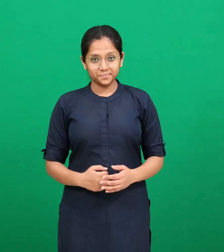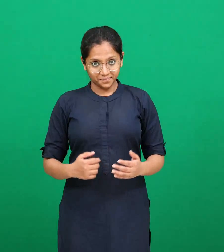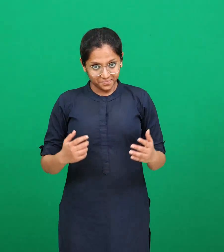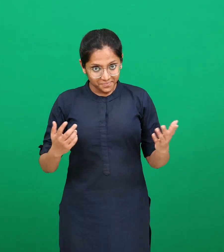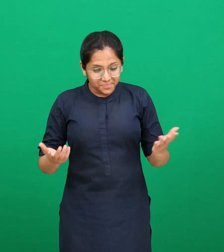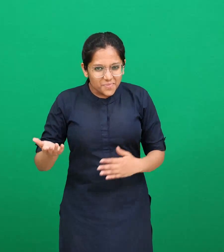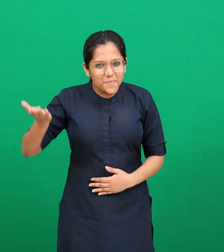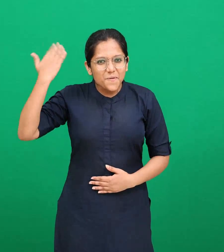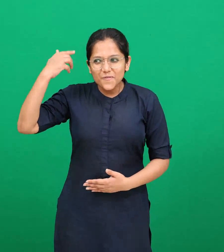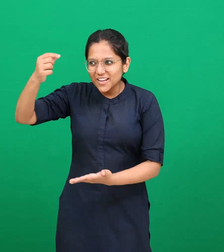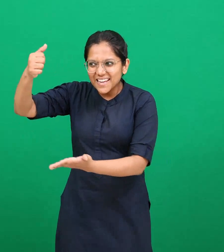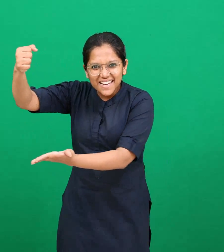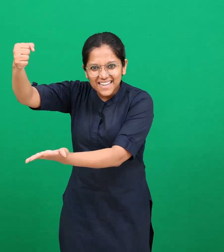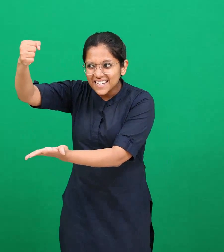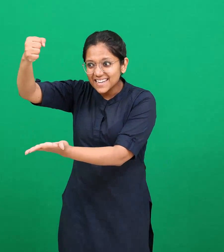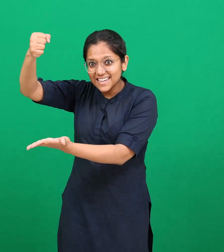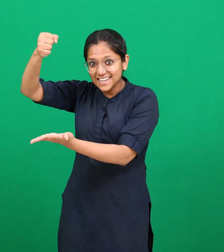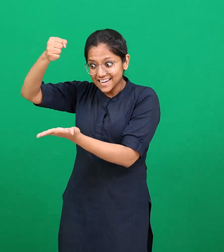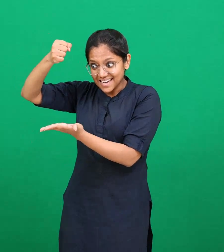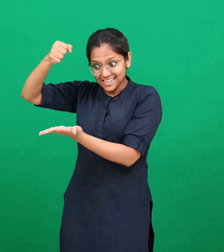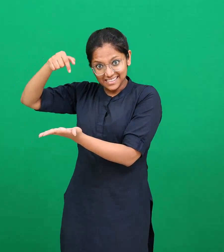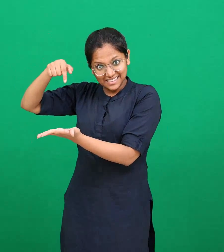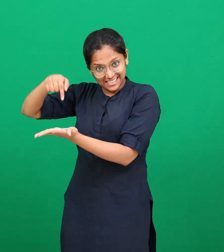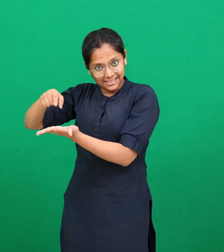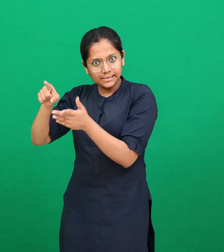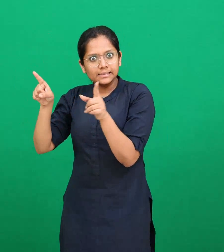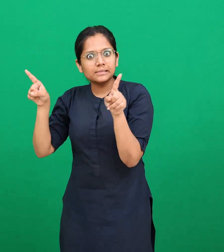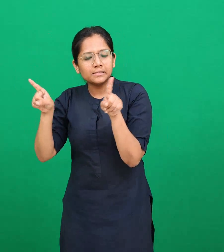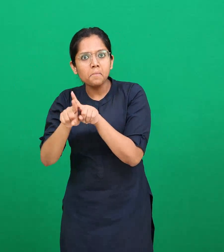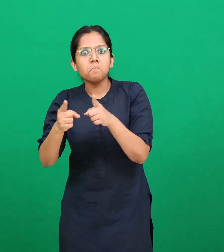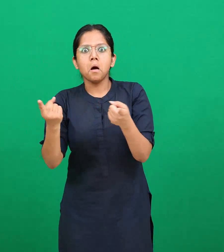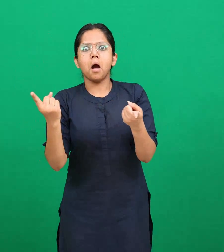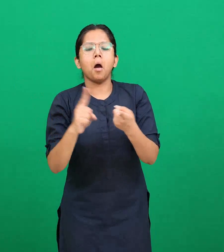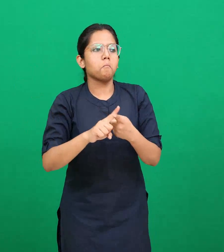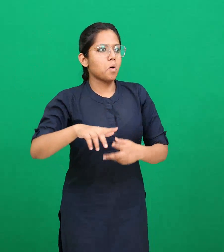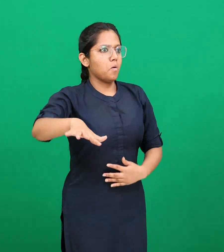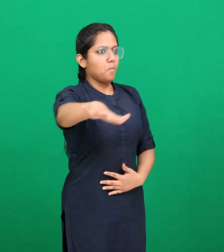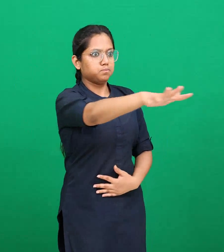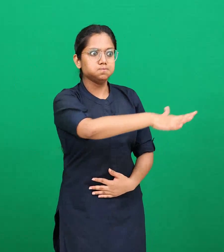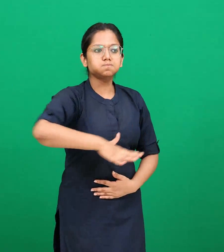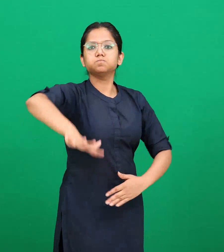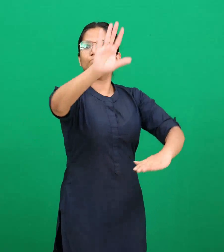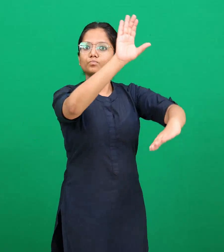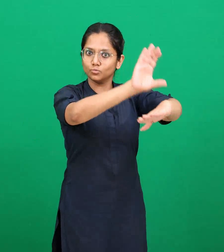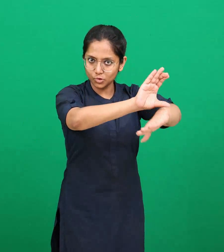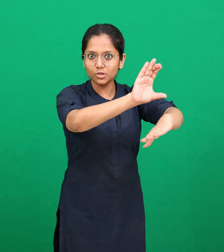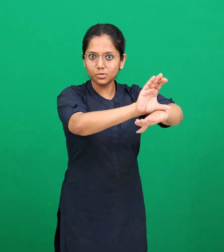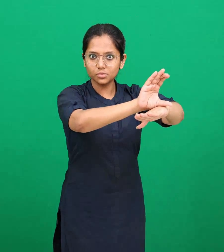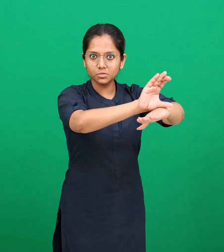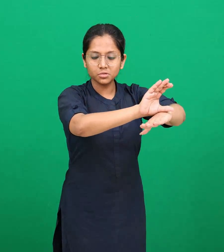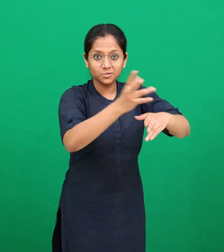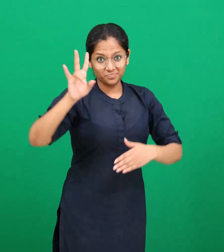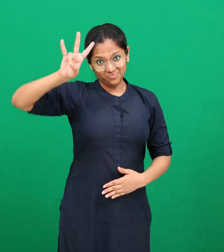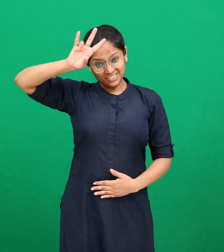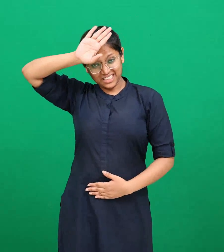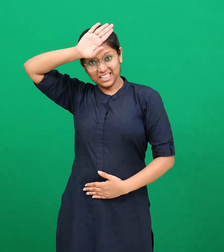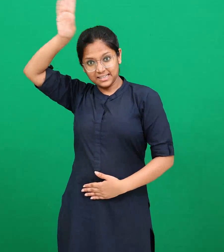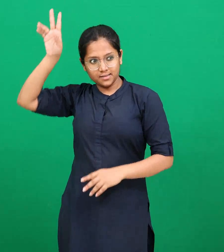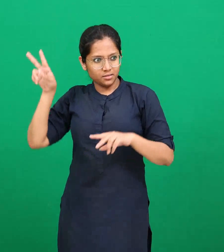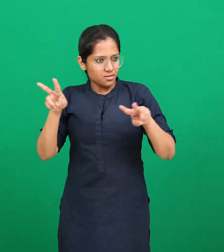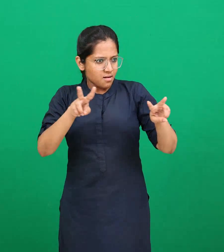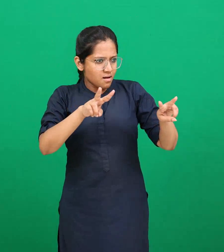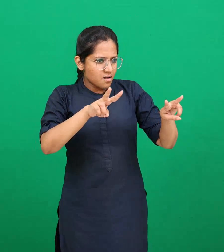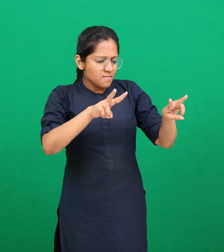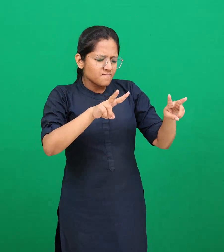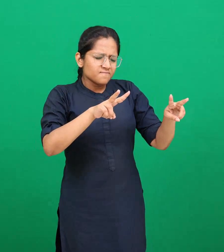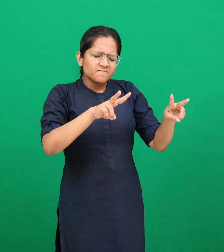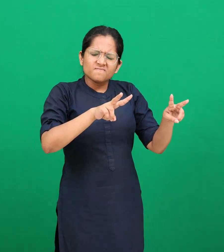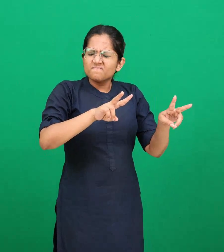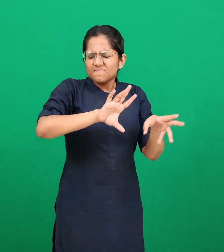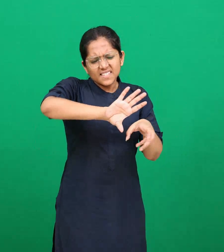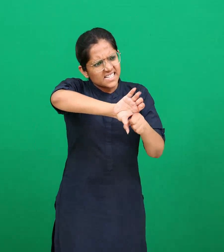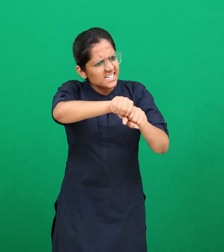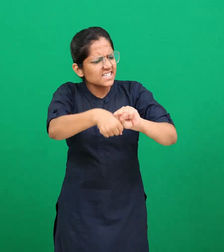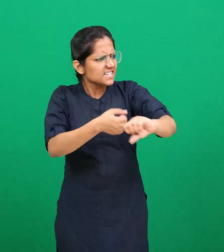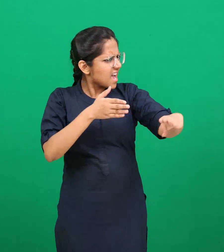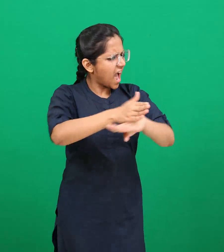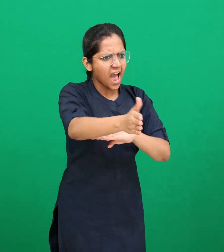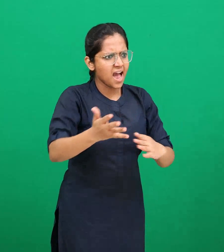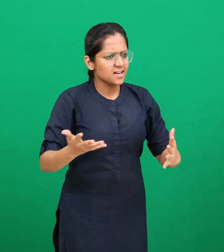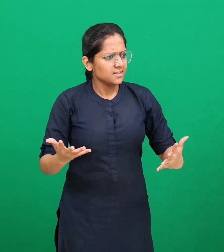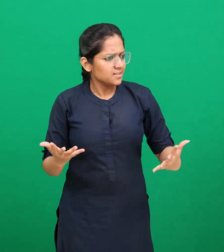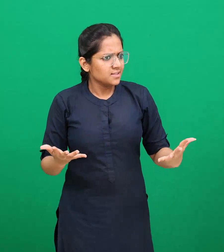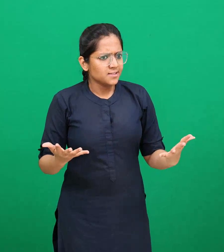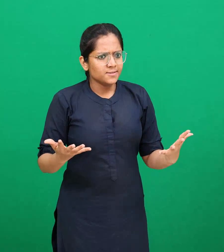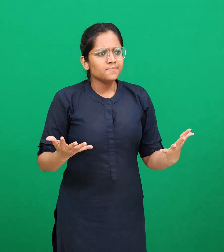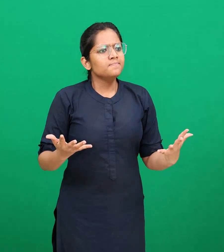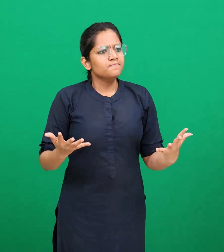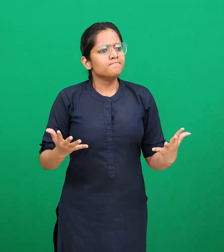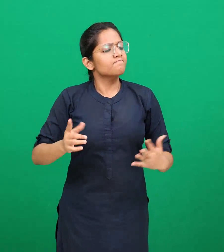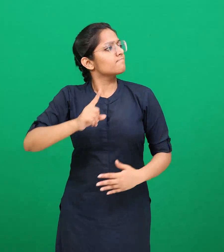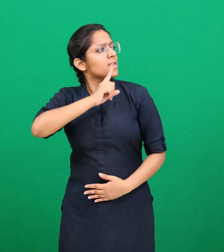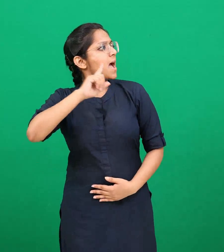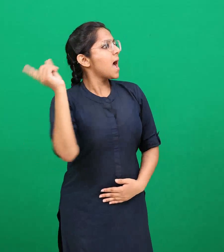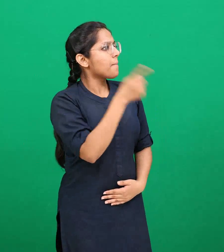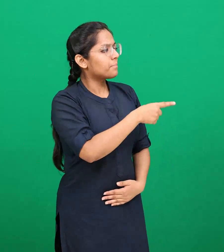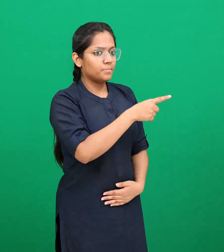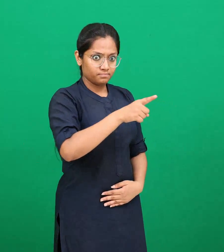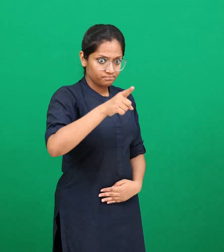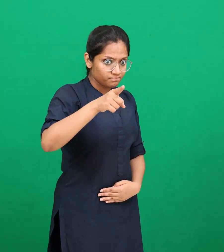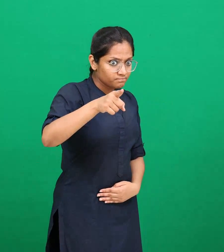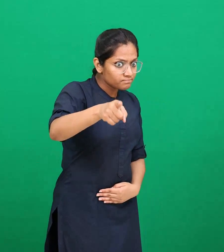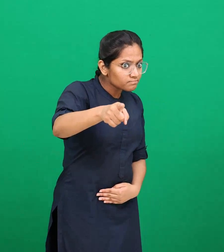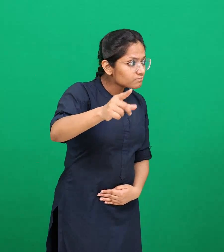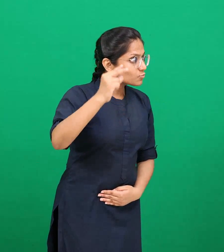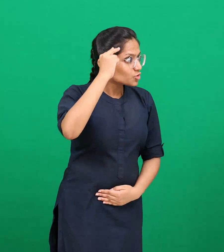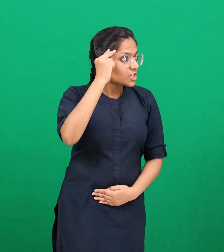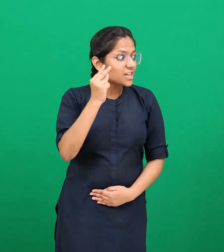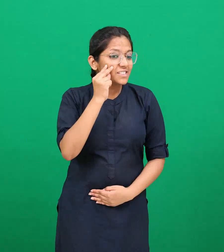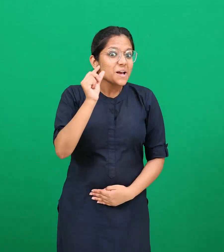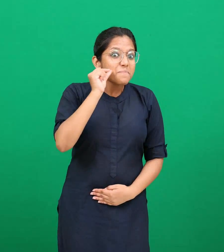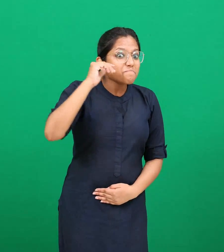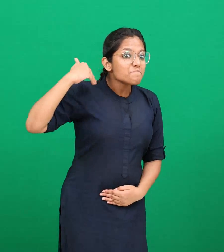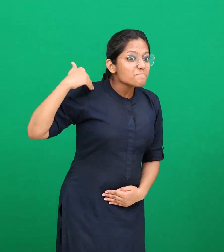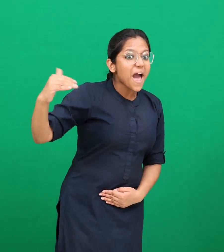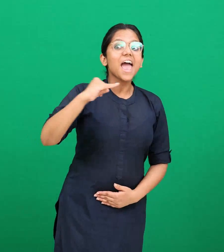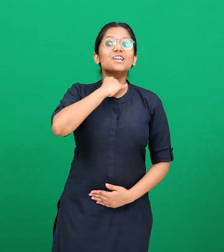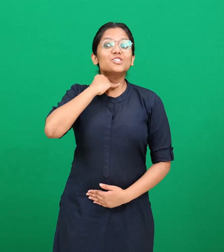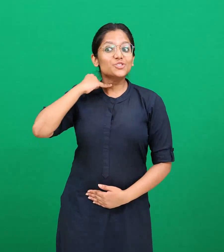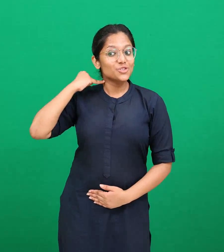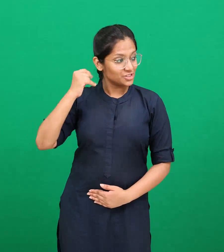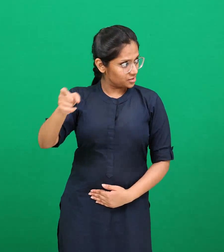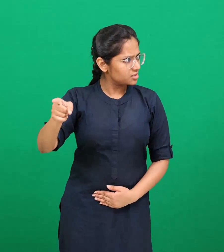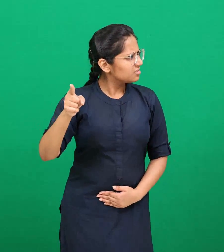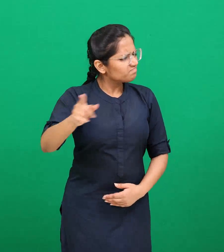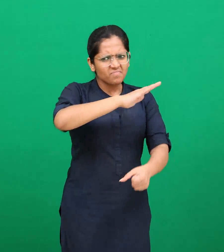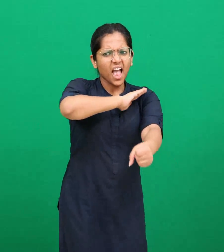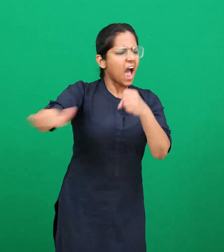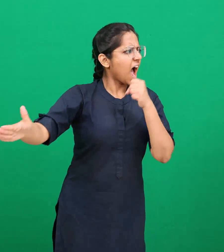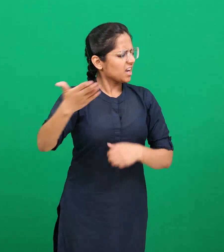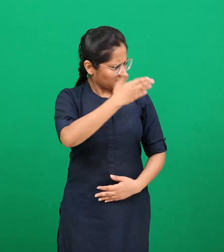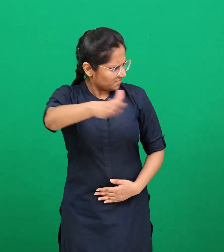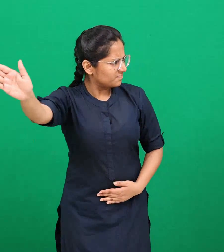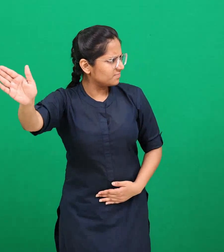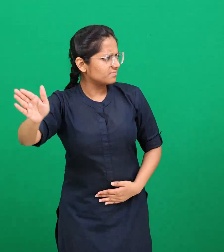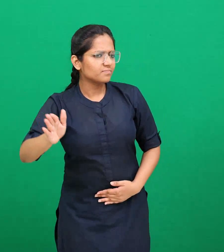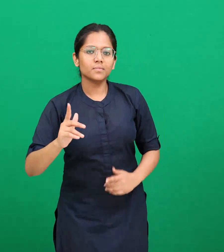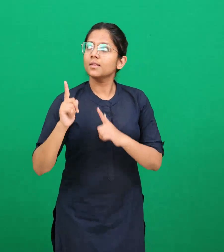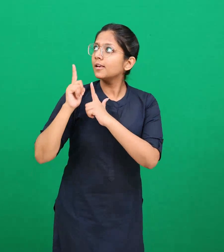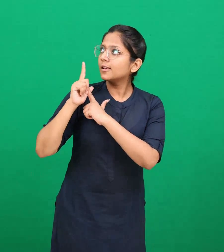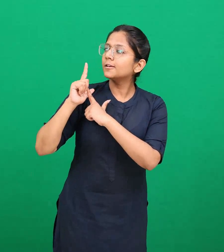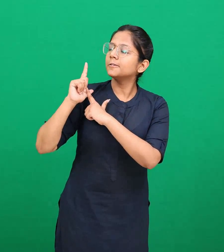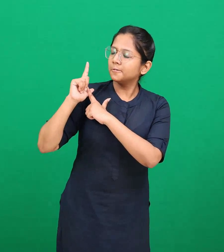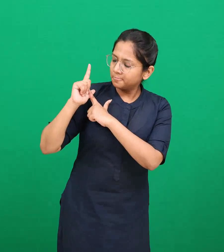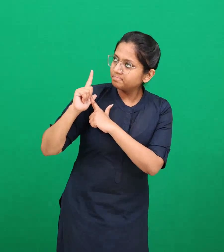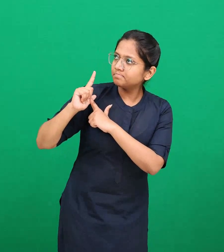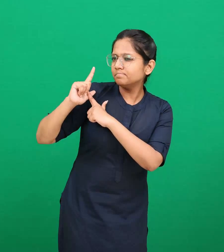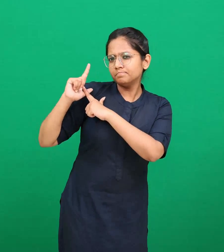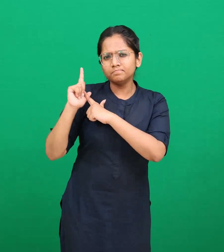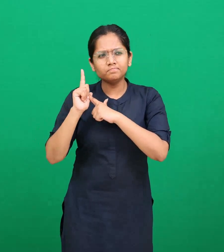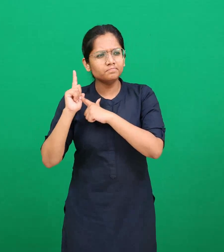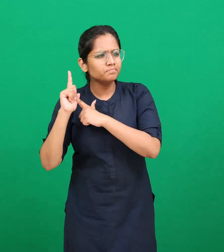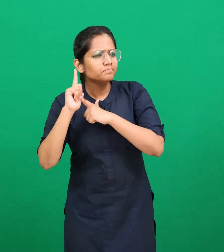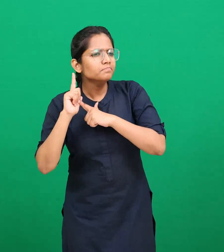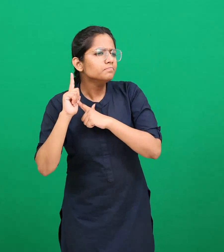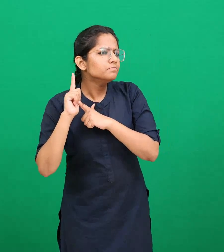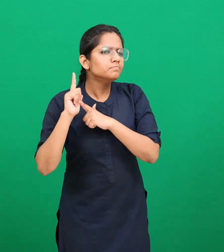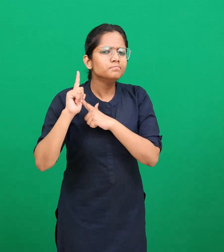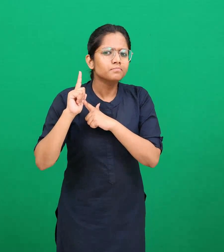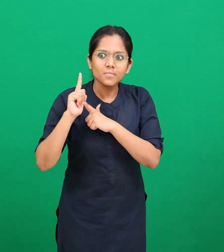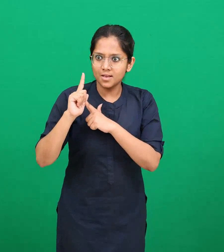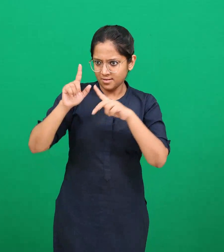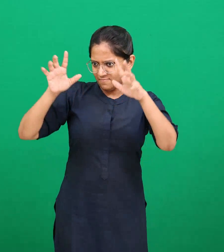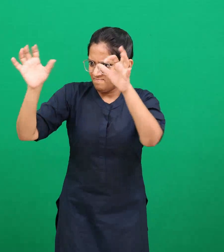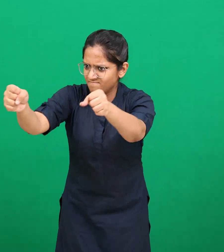About that time, King Herod reached out to harm some who belonged to the church.